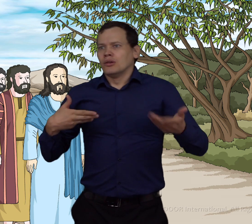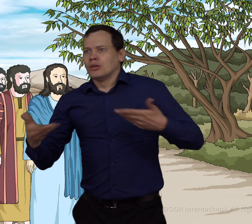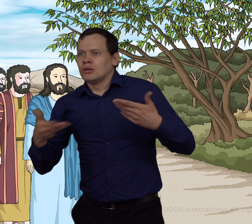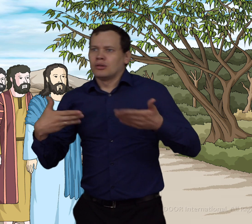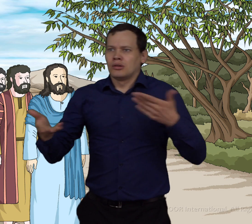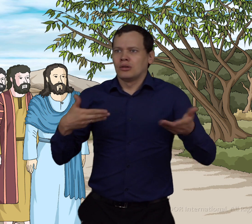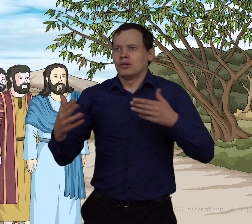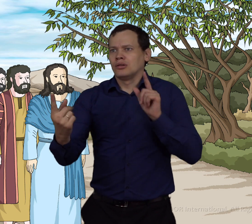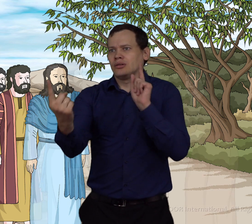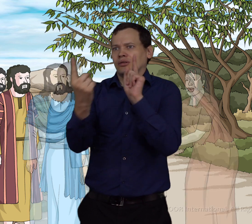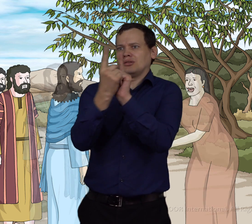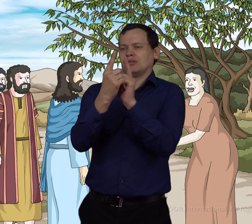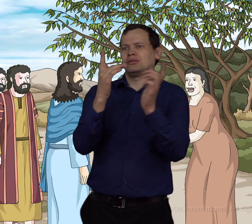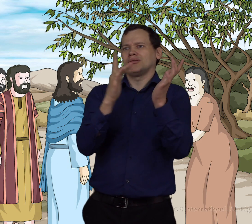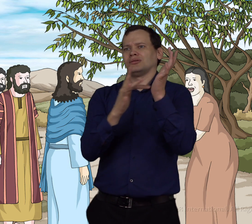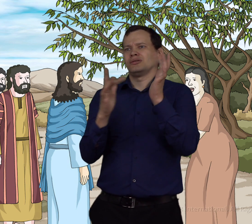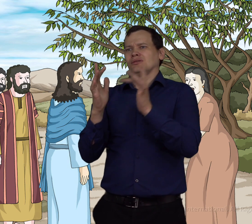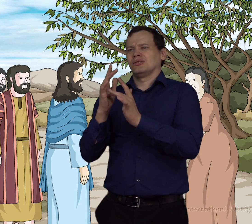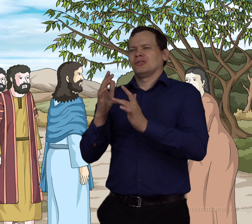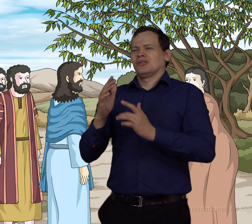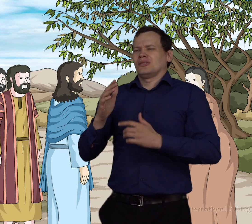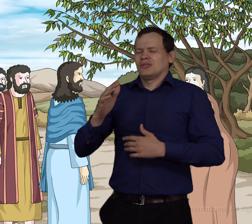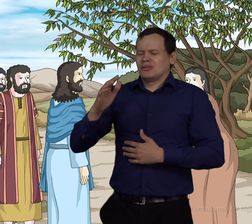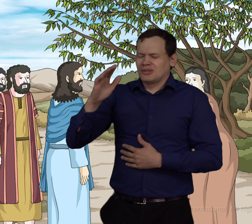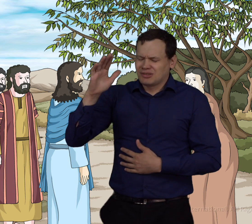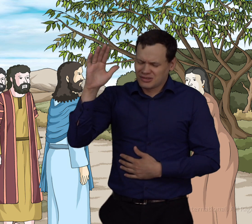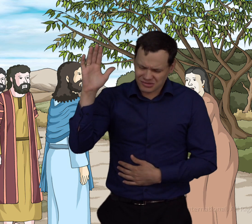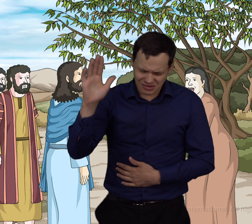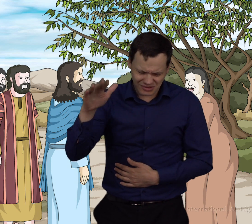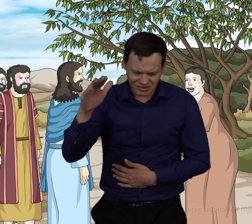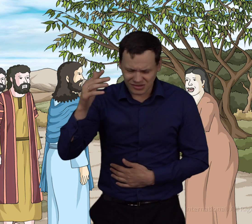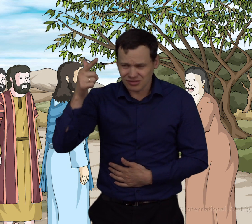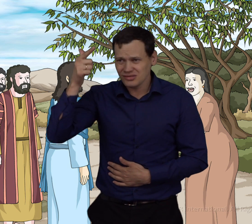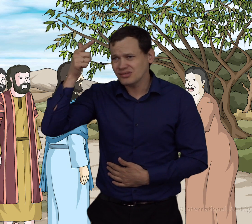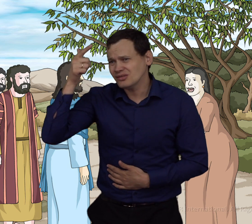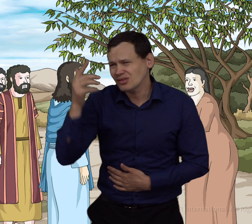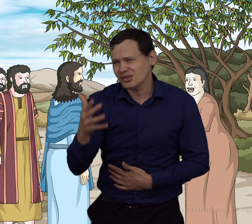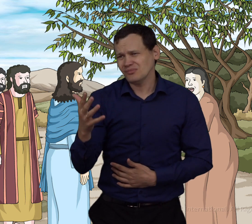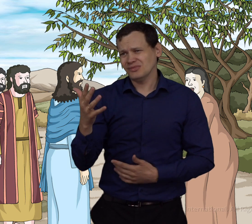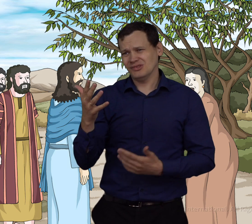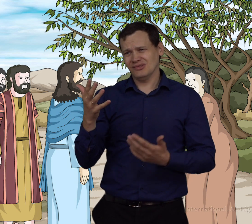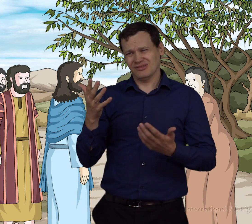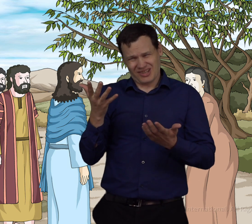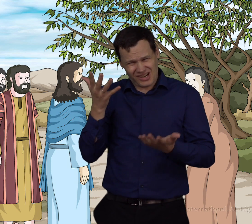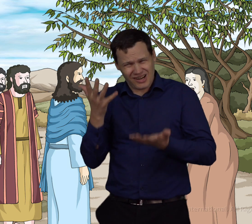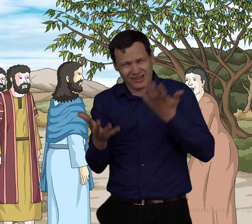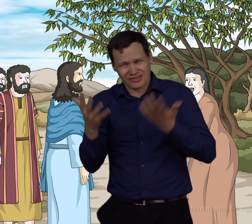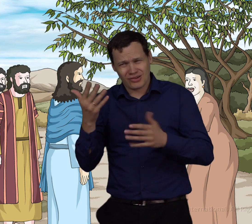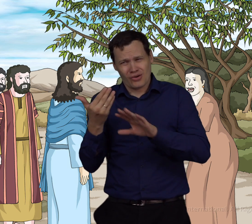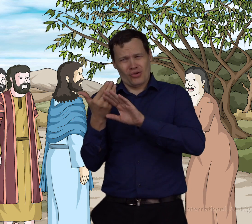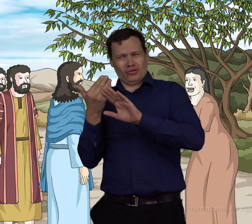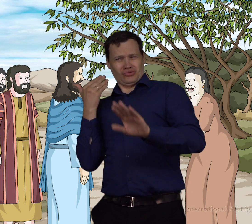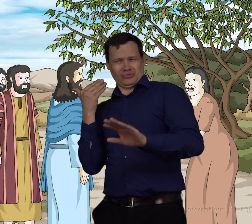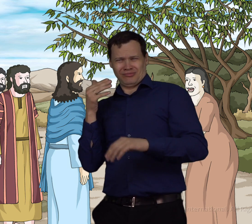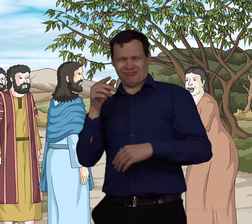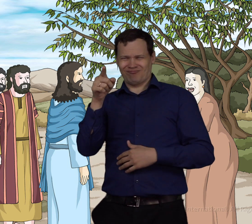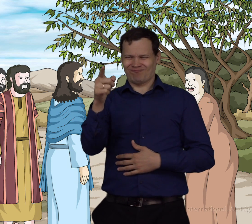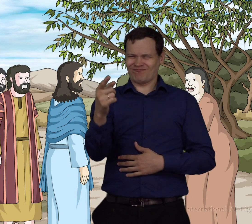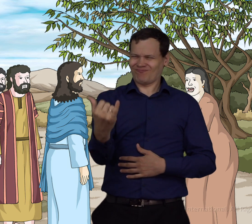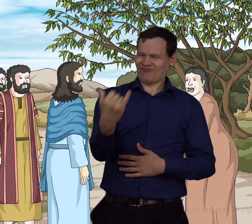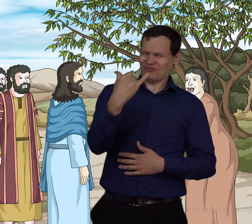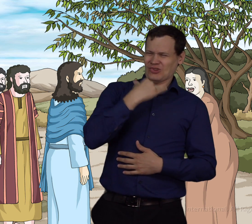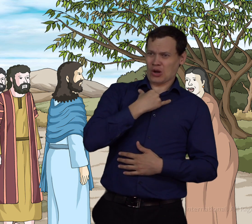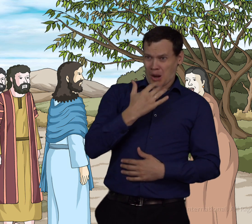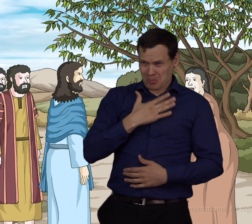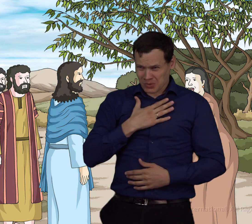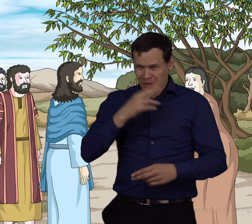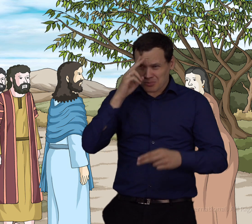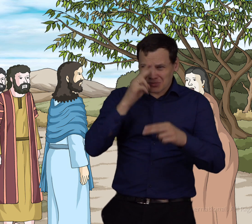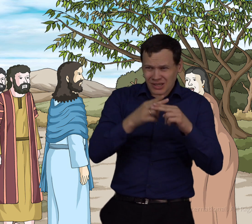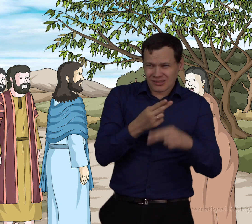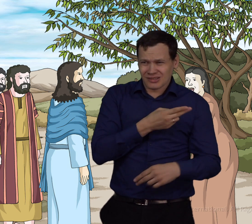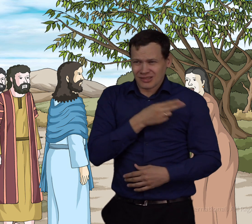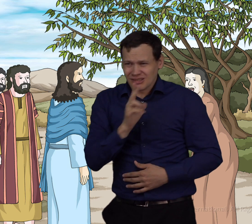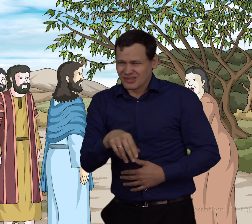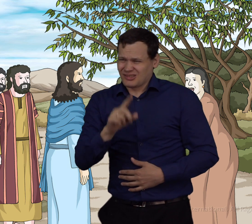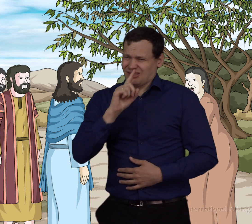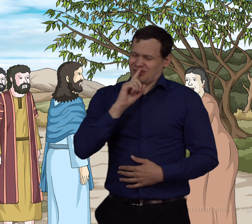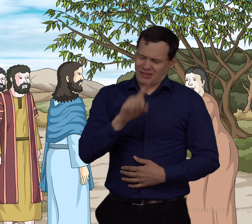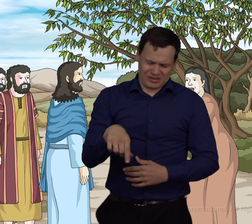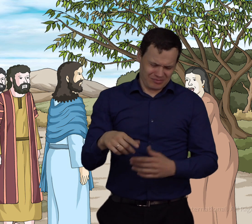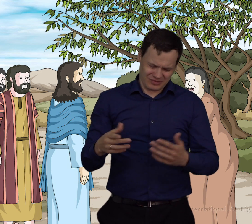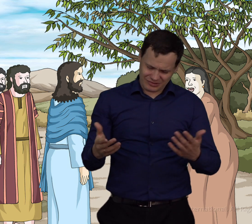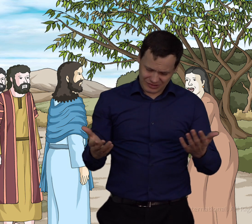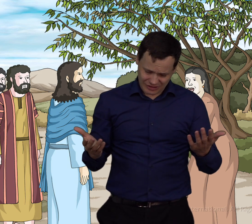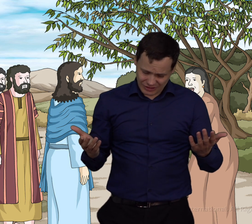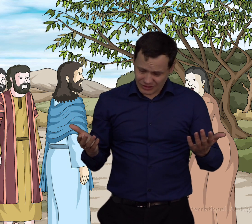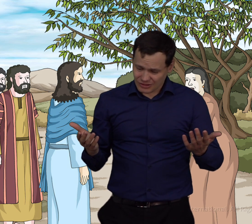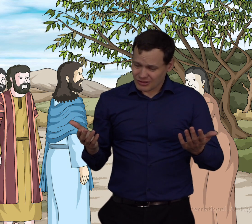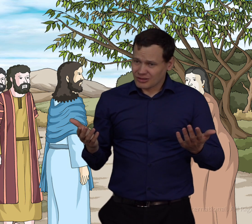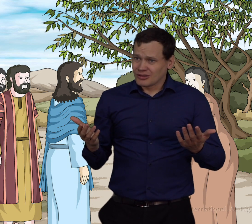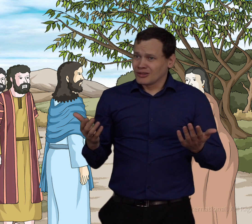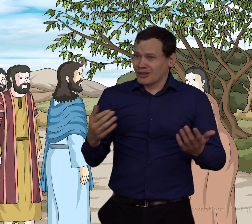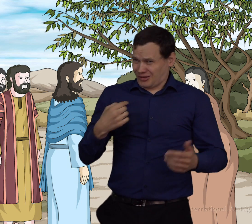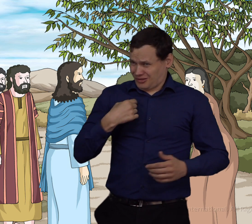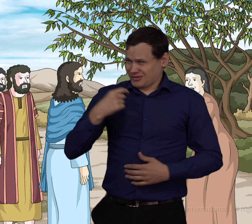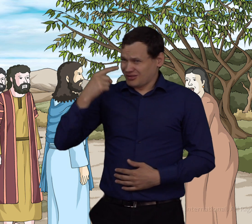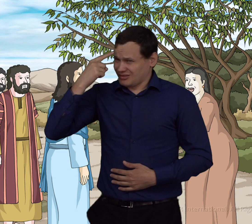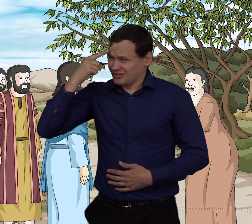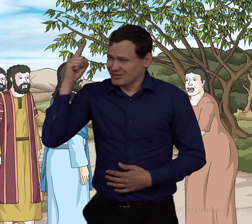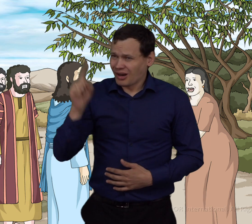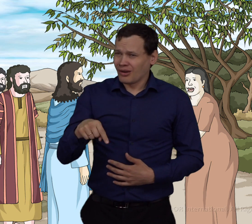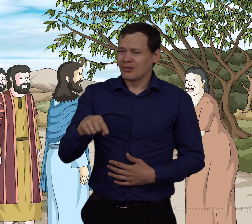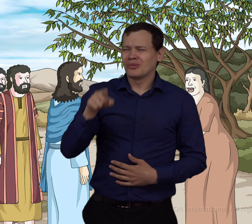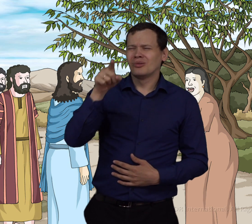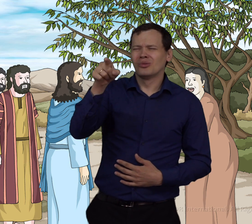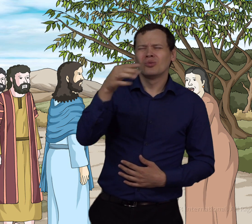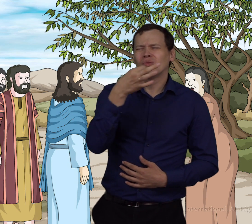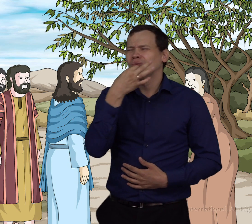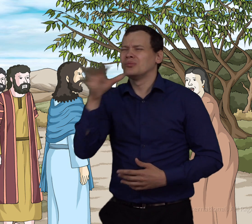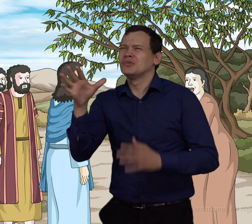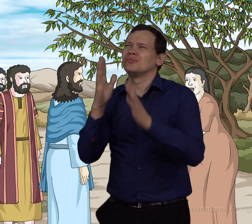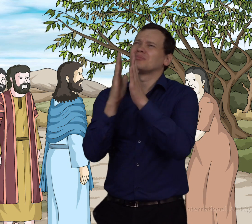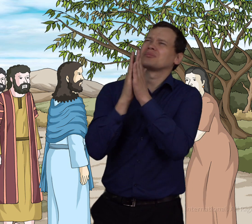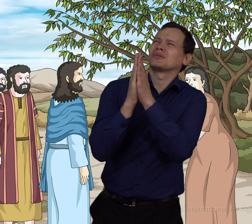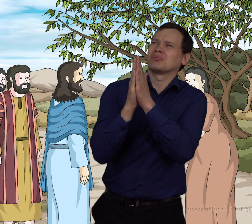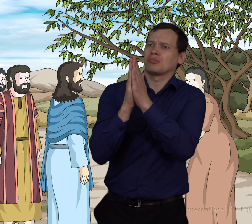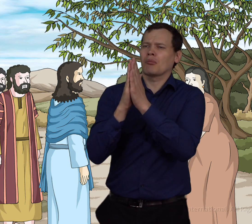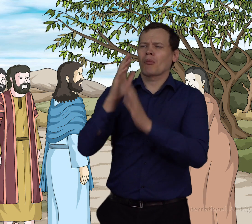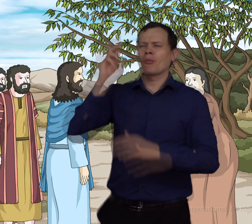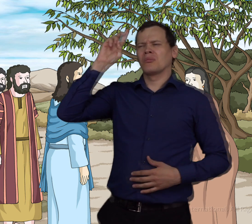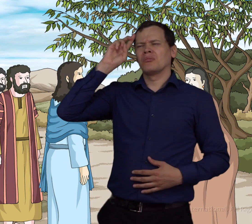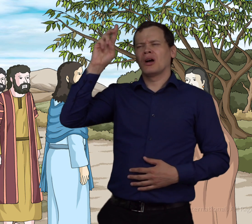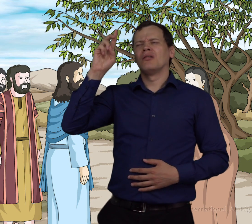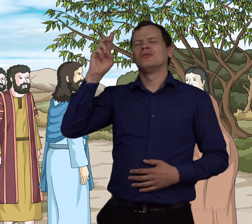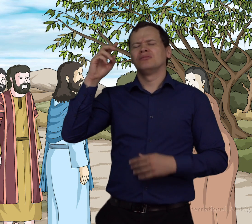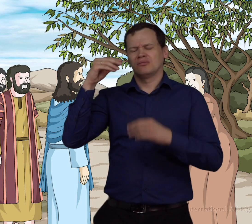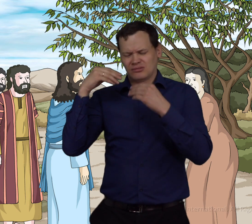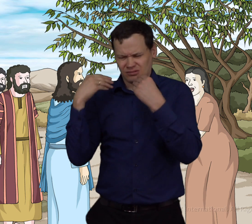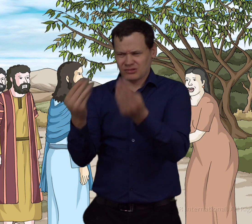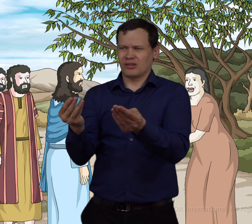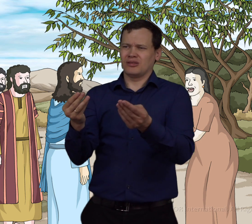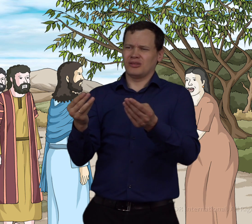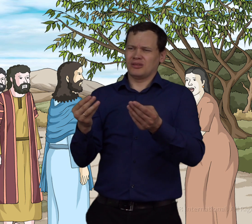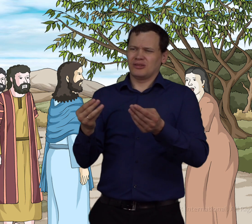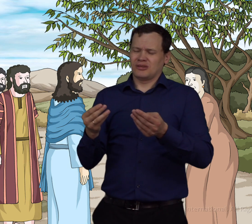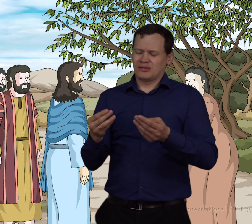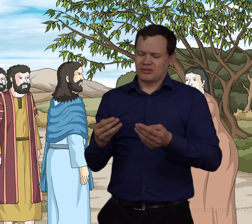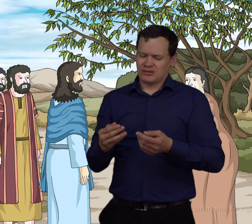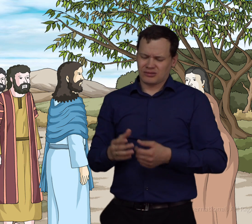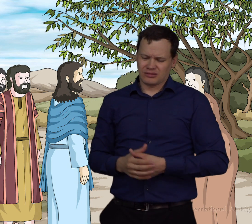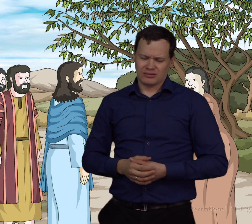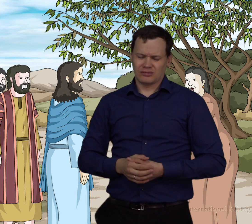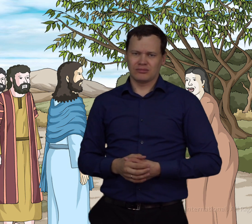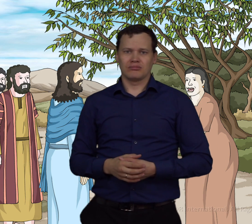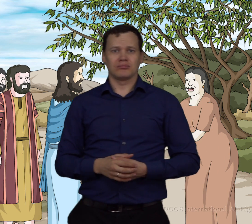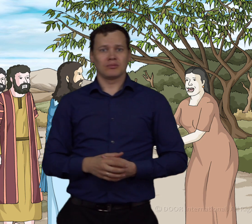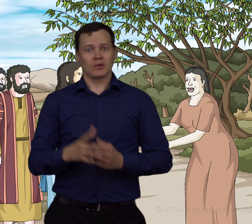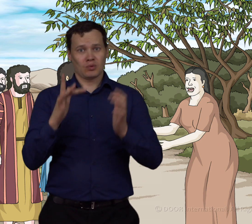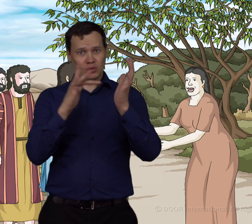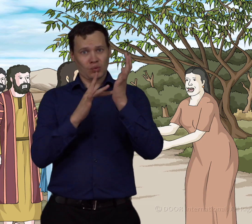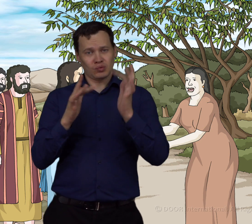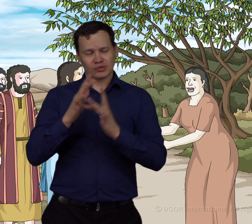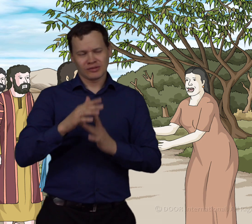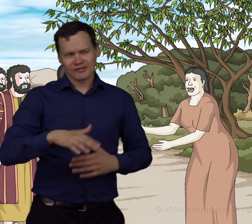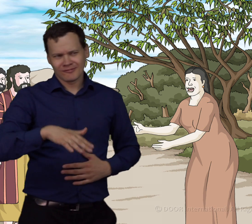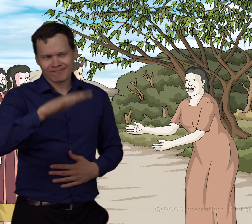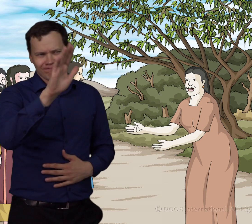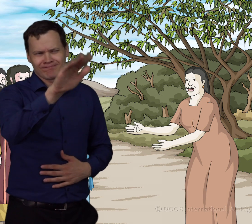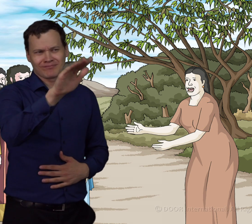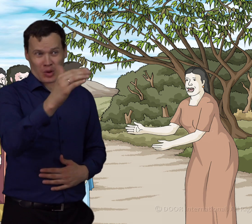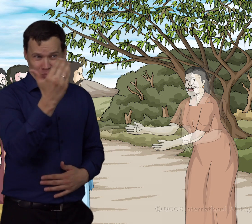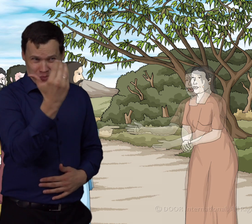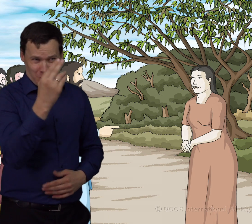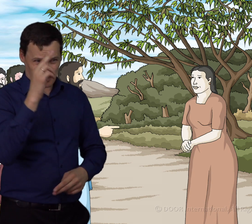So when Martha heard that Jesus was coming, she went out to meet Him; but Mary stayed at home.